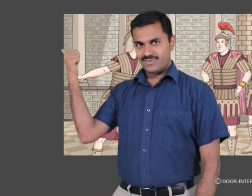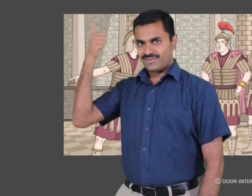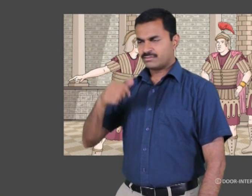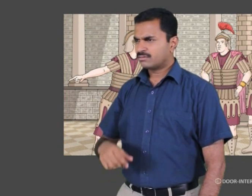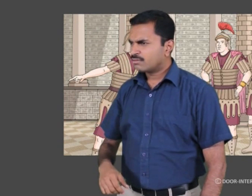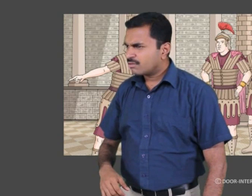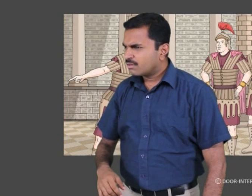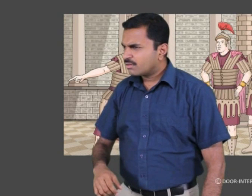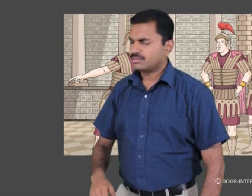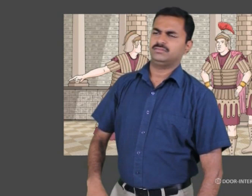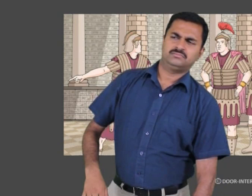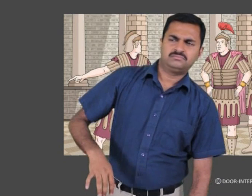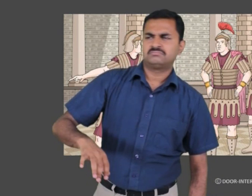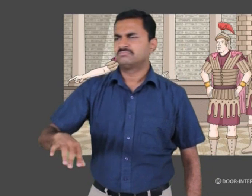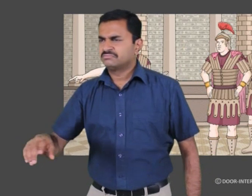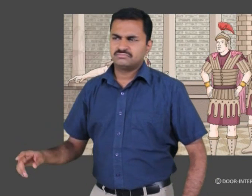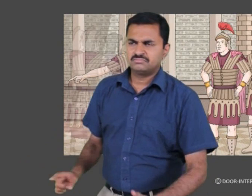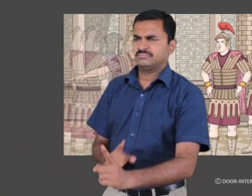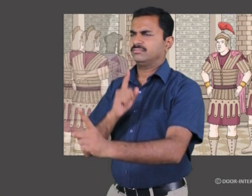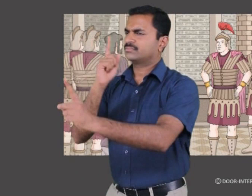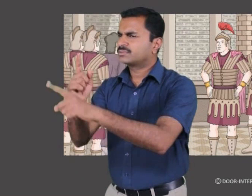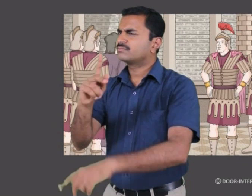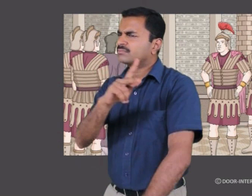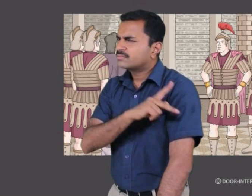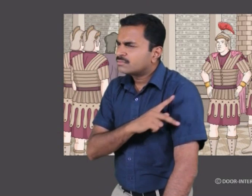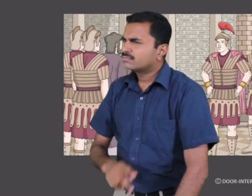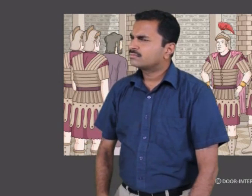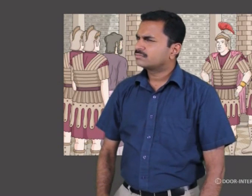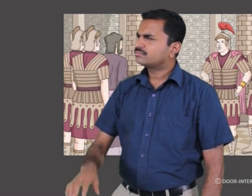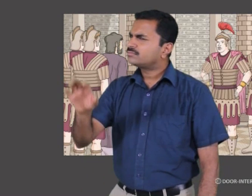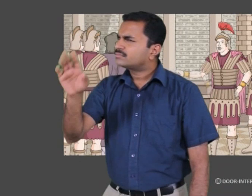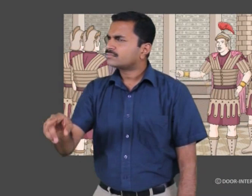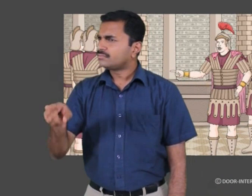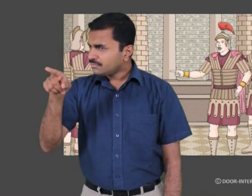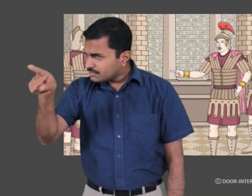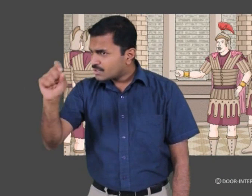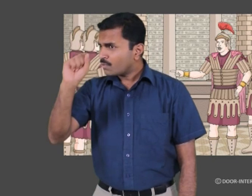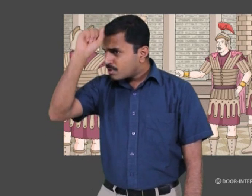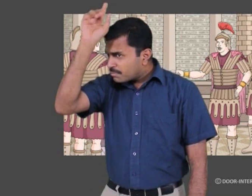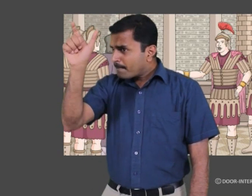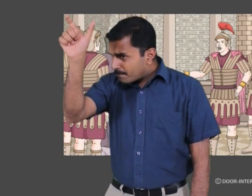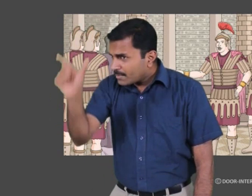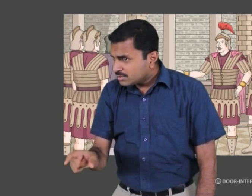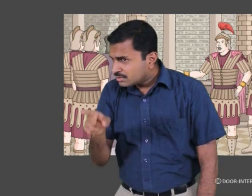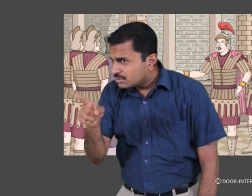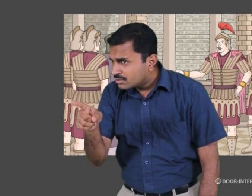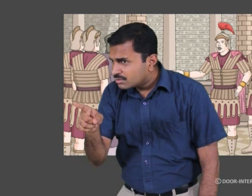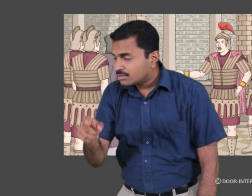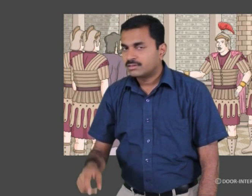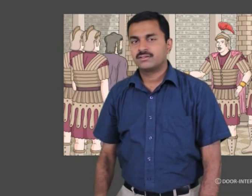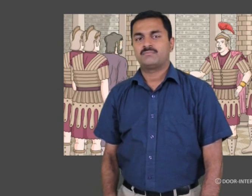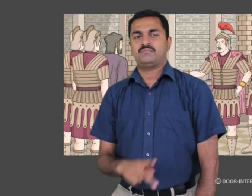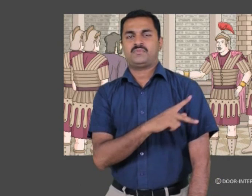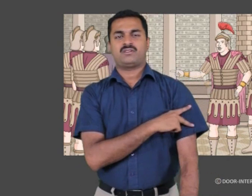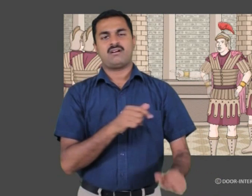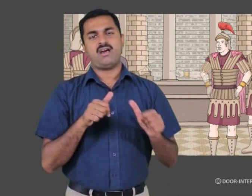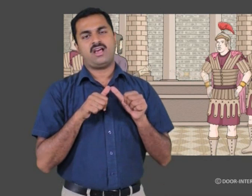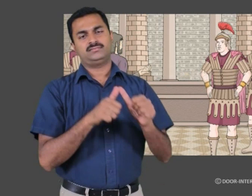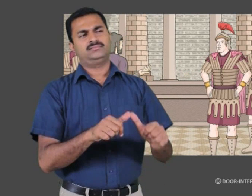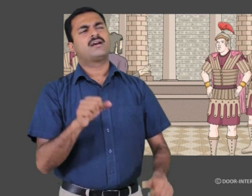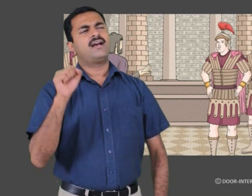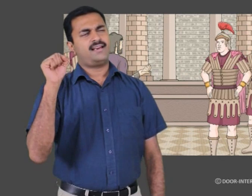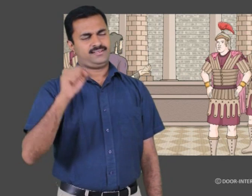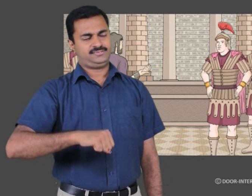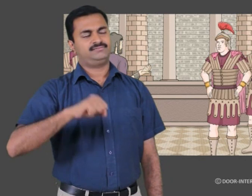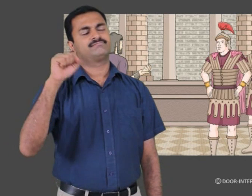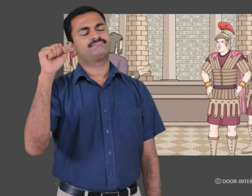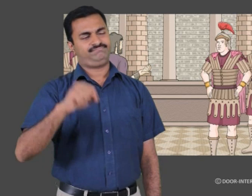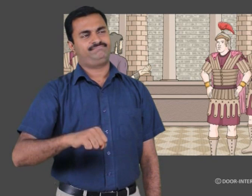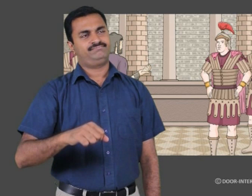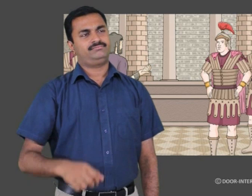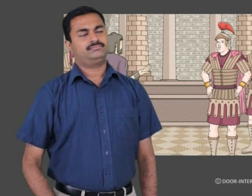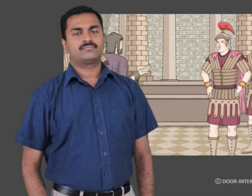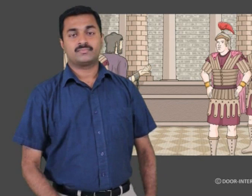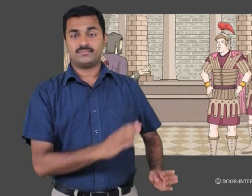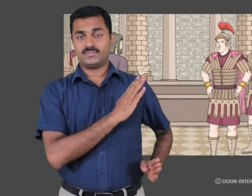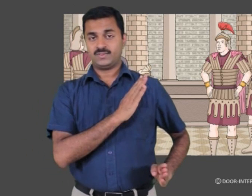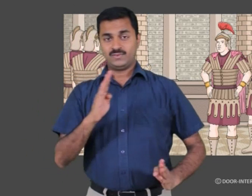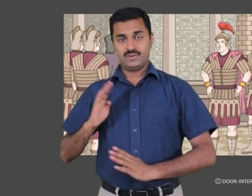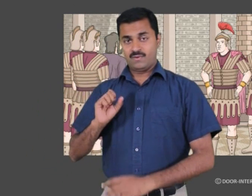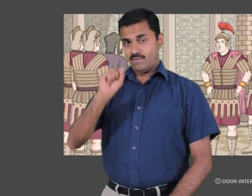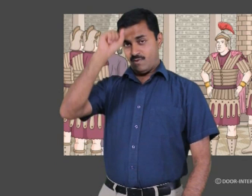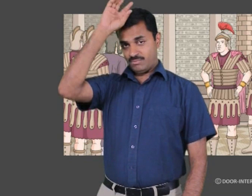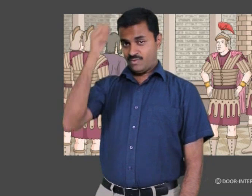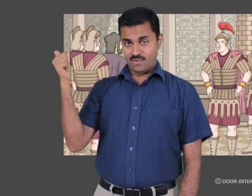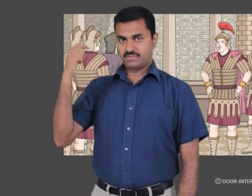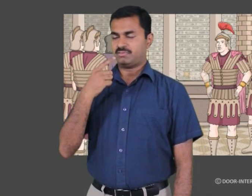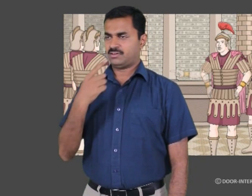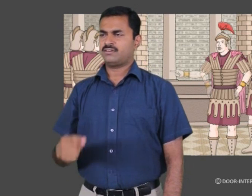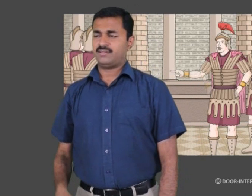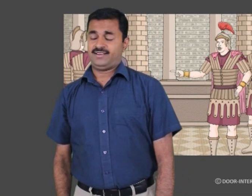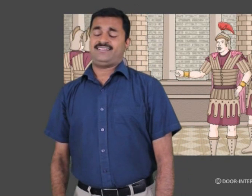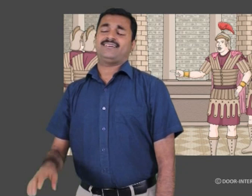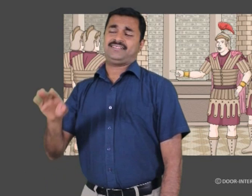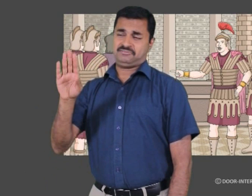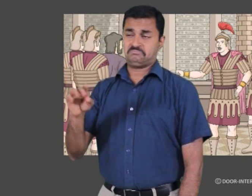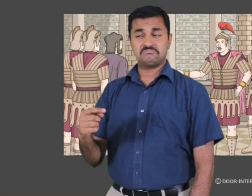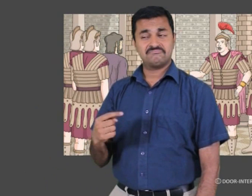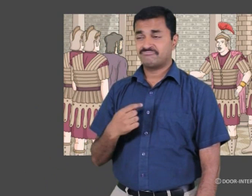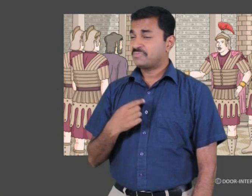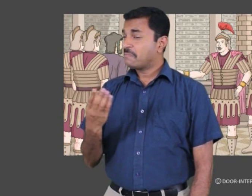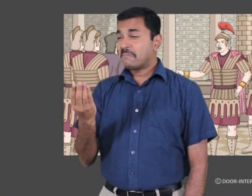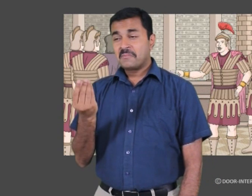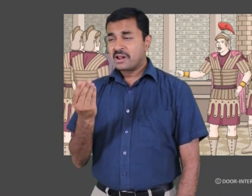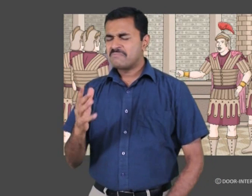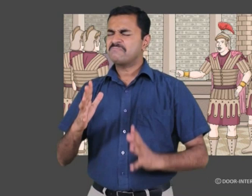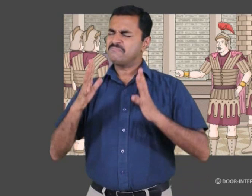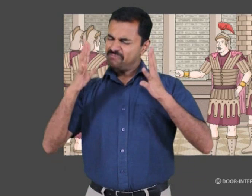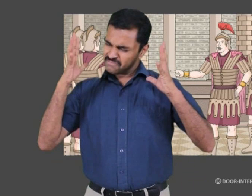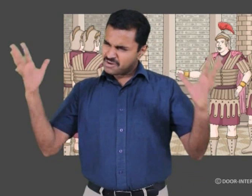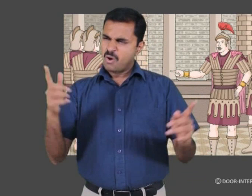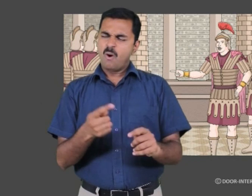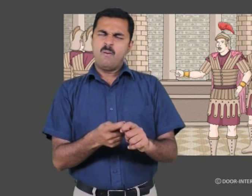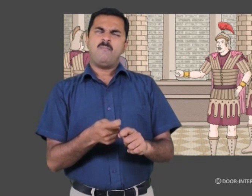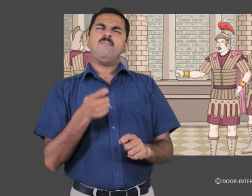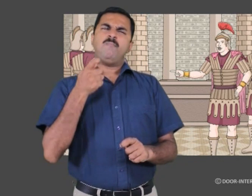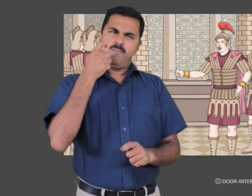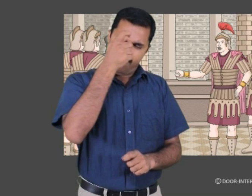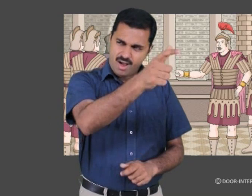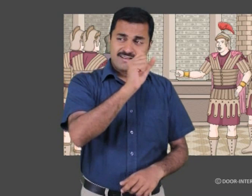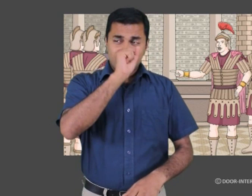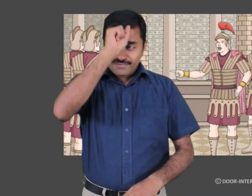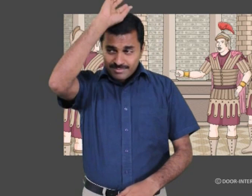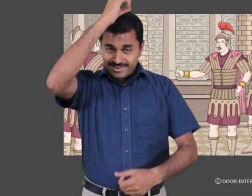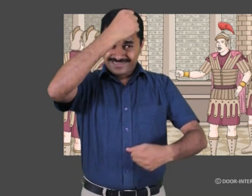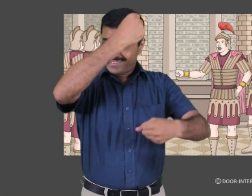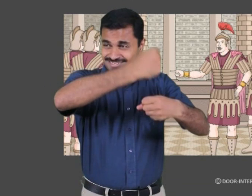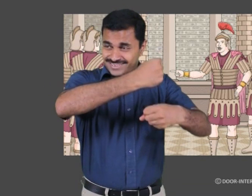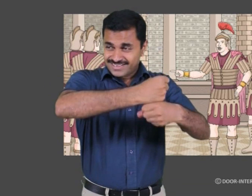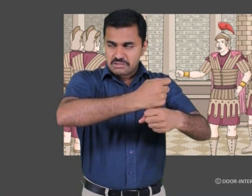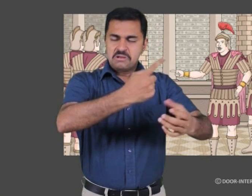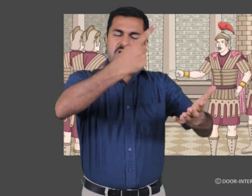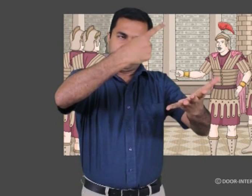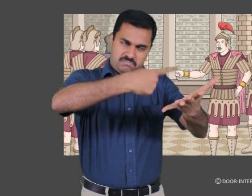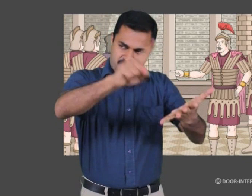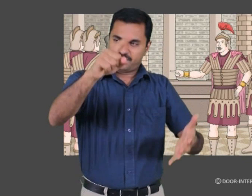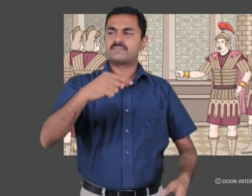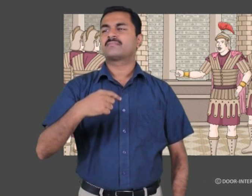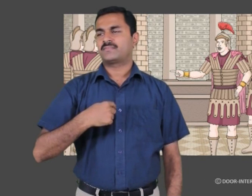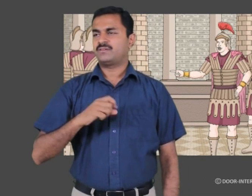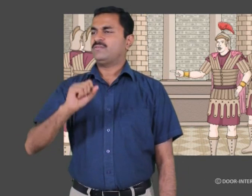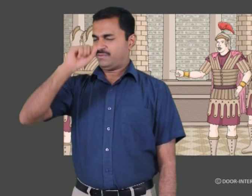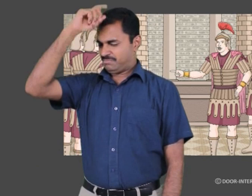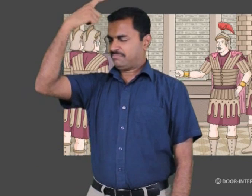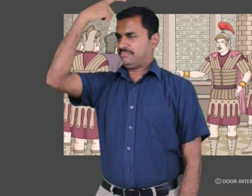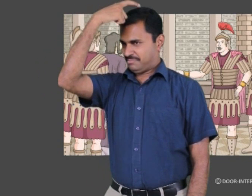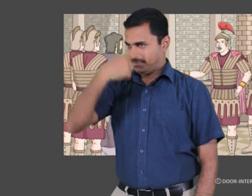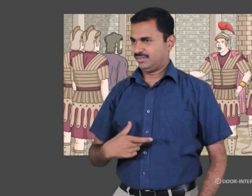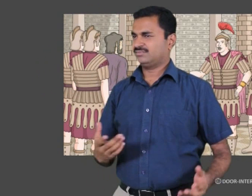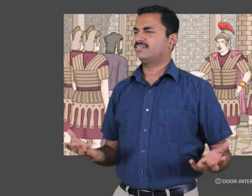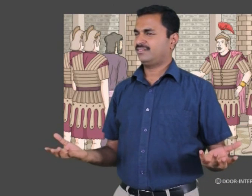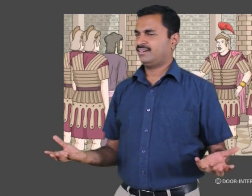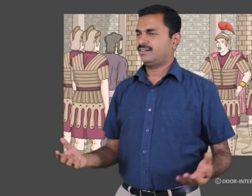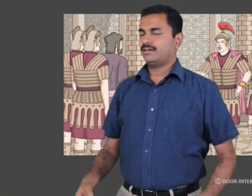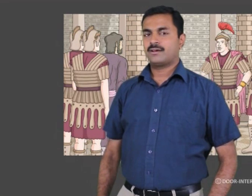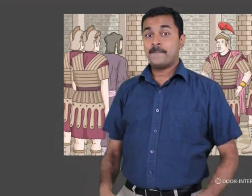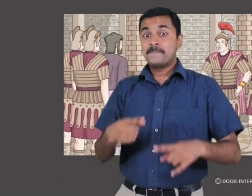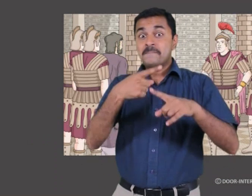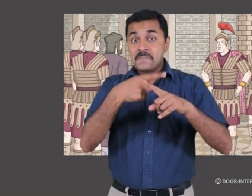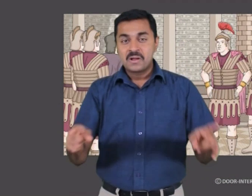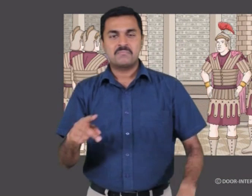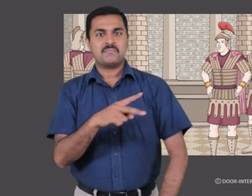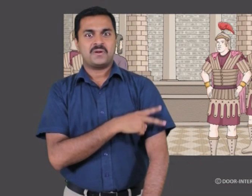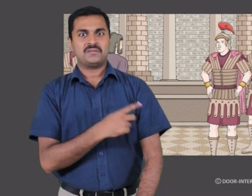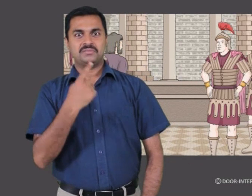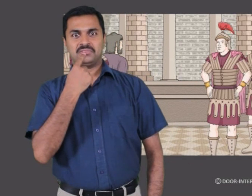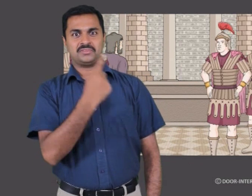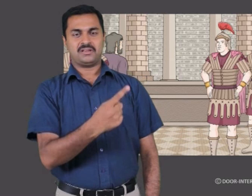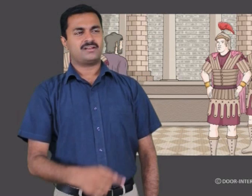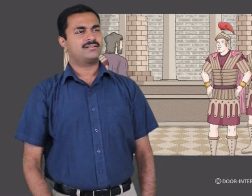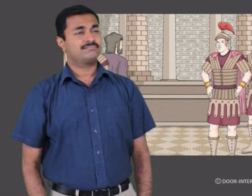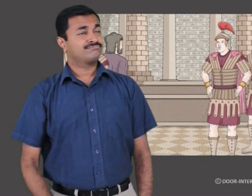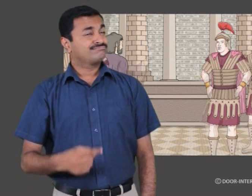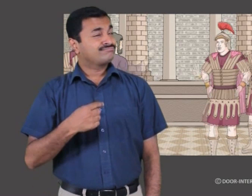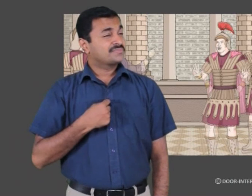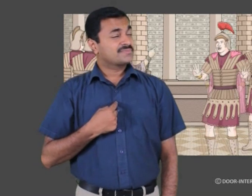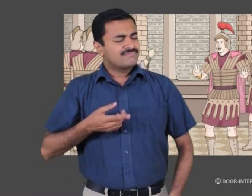The commander went to Paul and asked, “Tell me, are you a Roman citizen?” “Yes,” he answered. “I paid a high price for my citizenship,” said the commander.